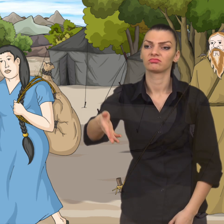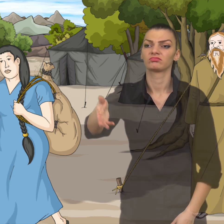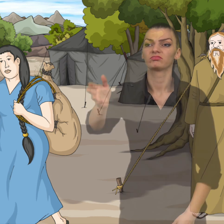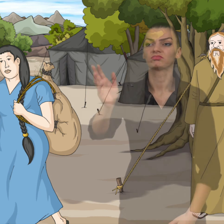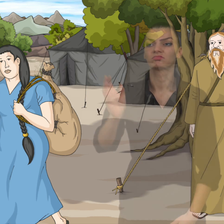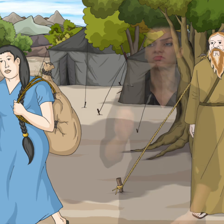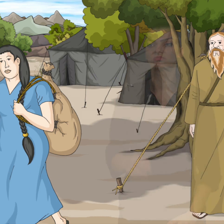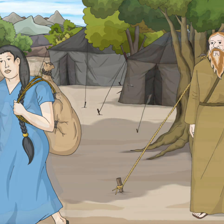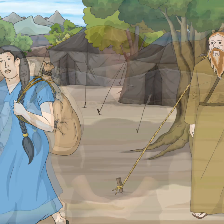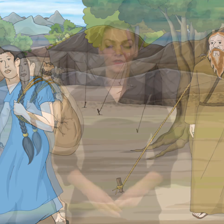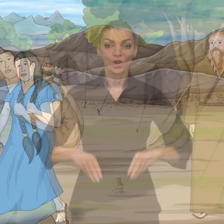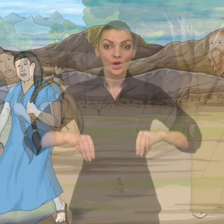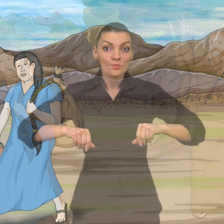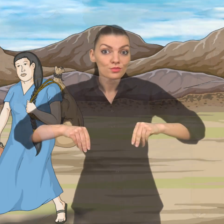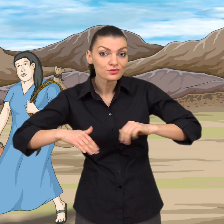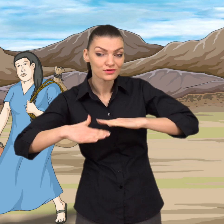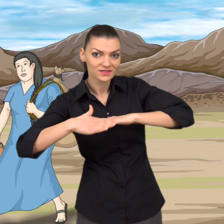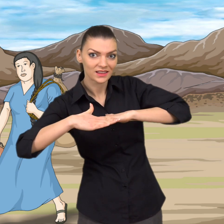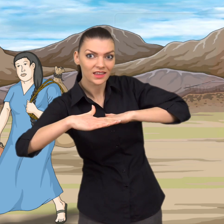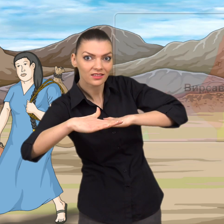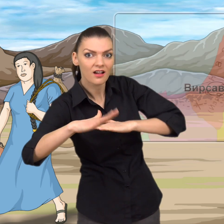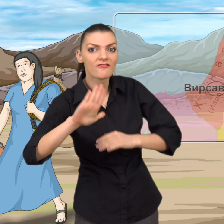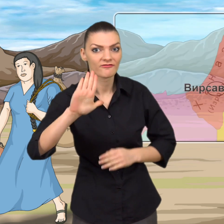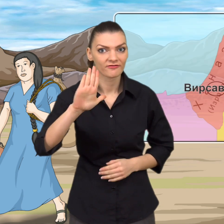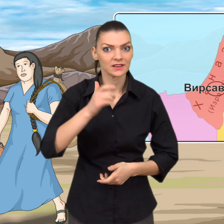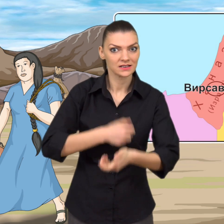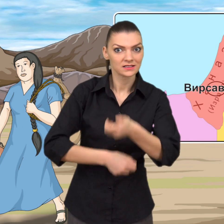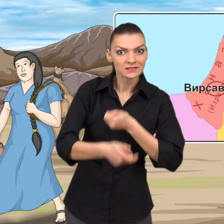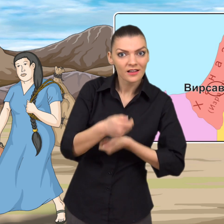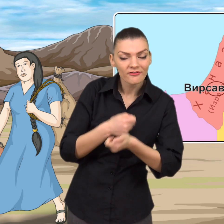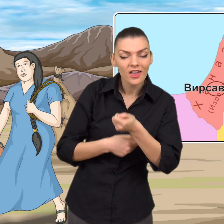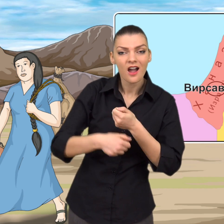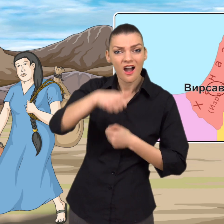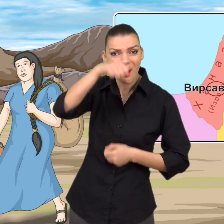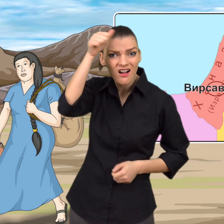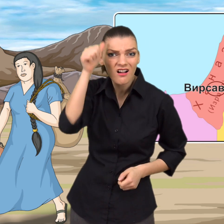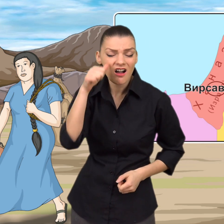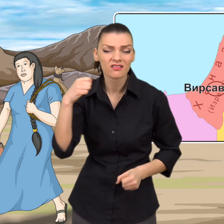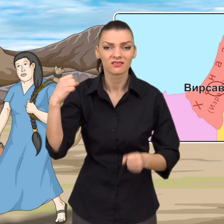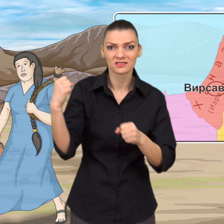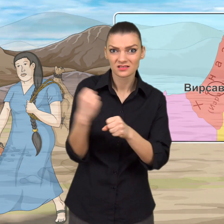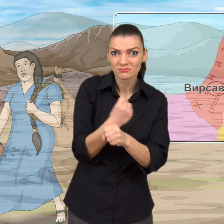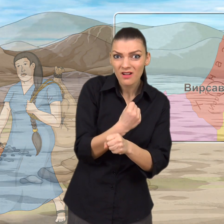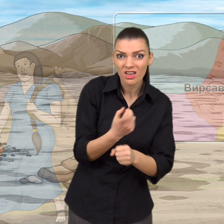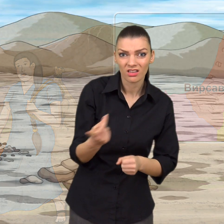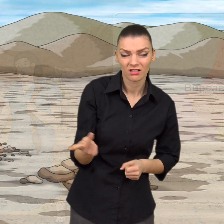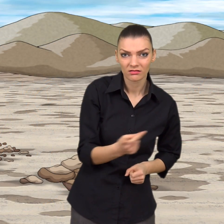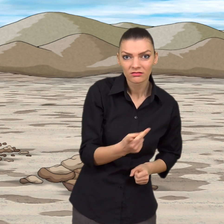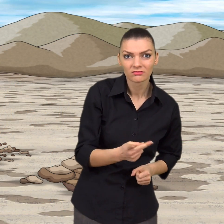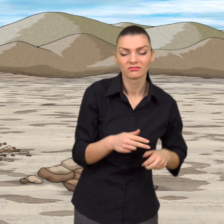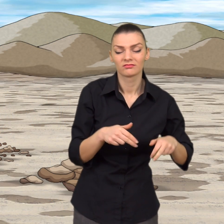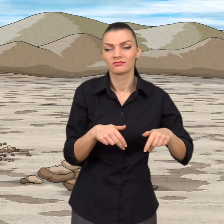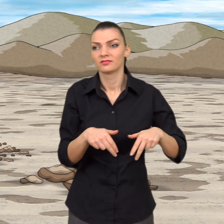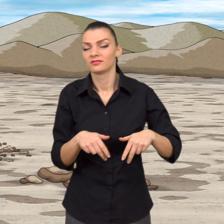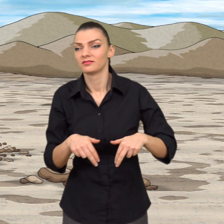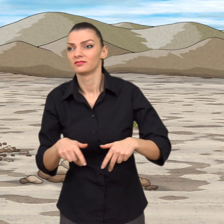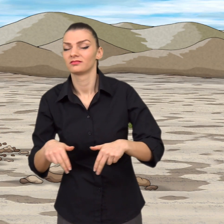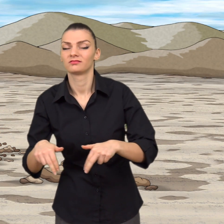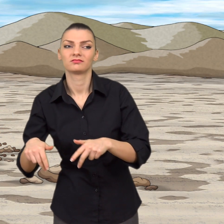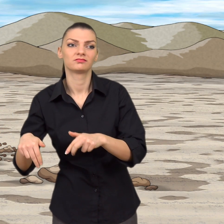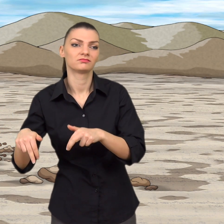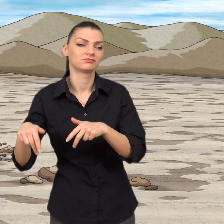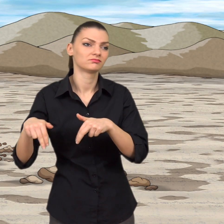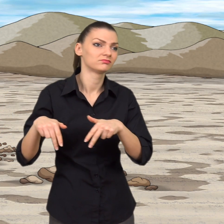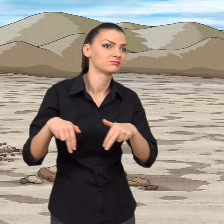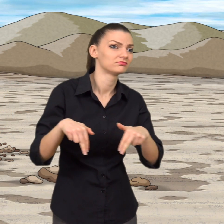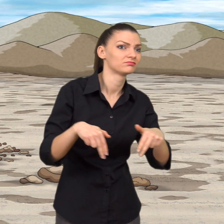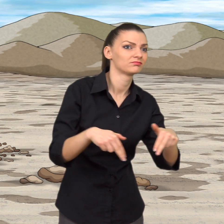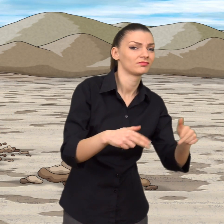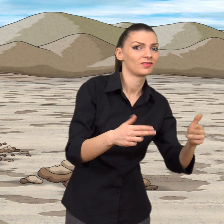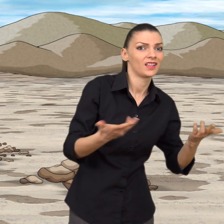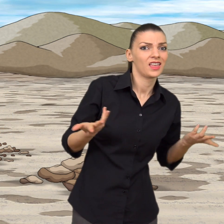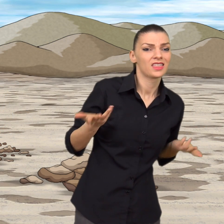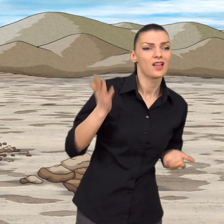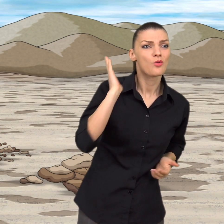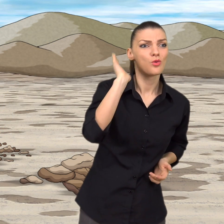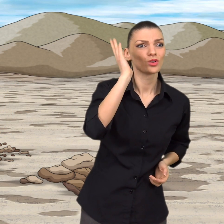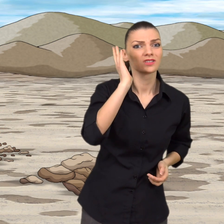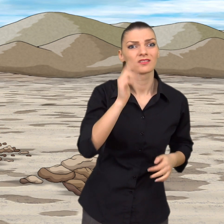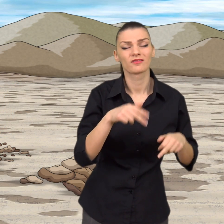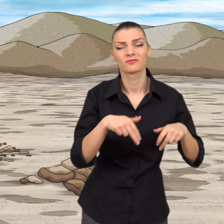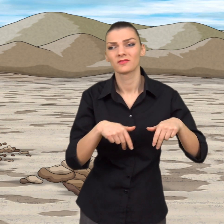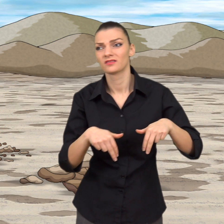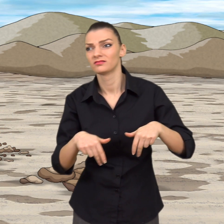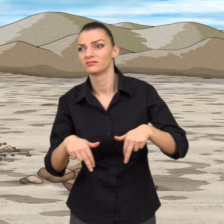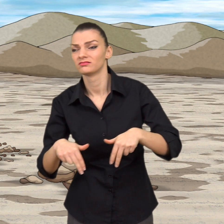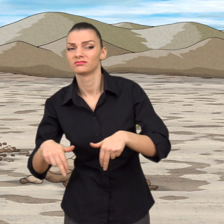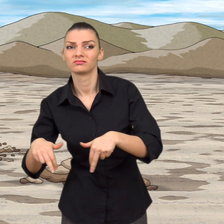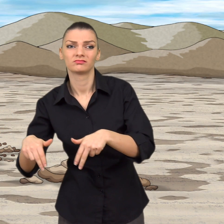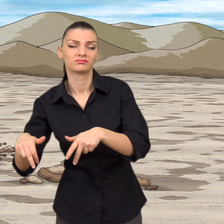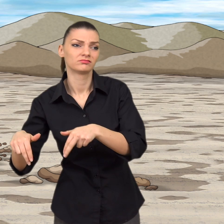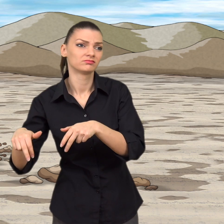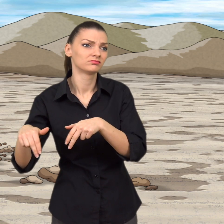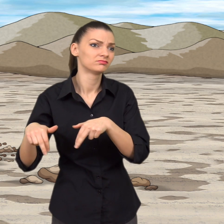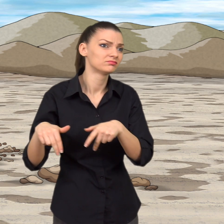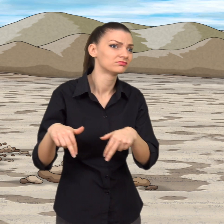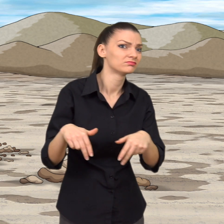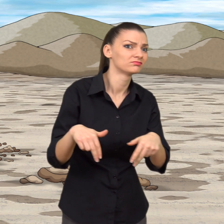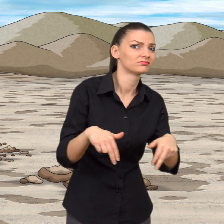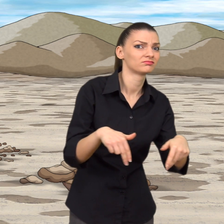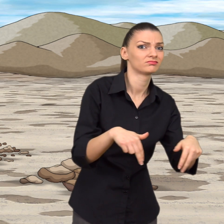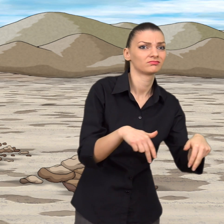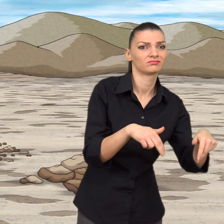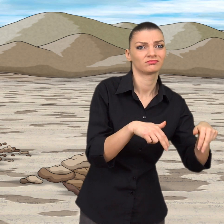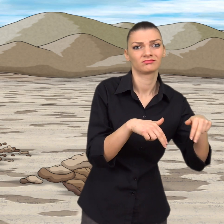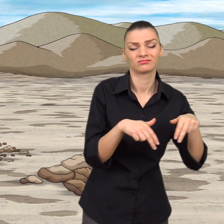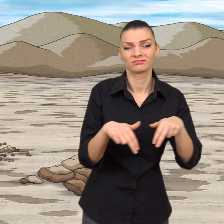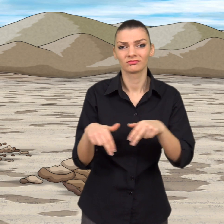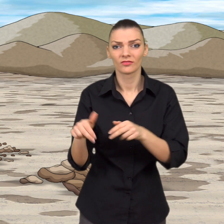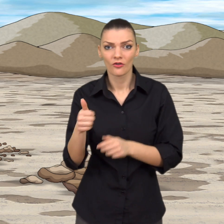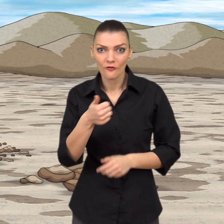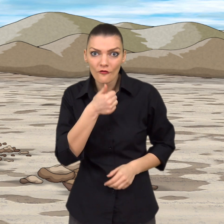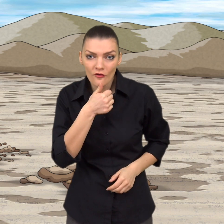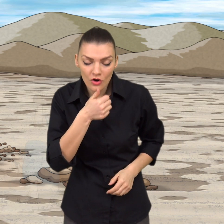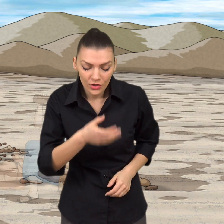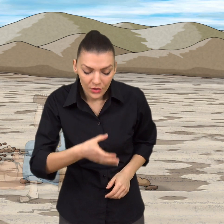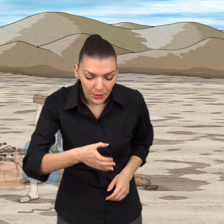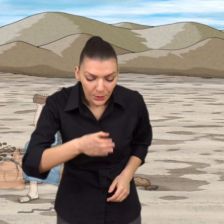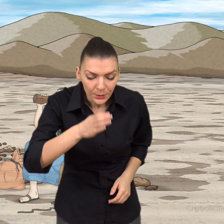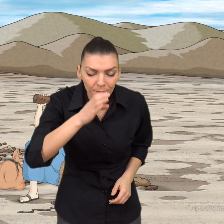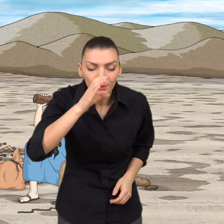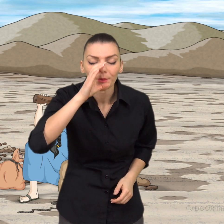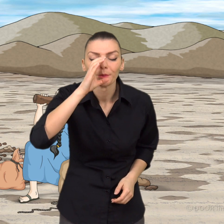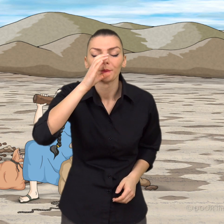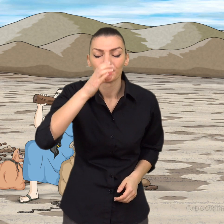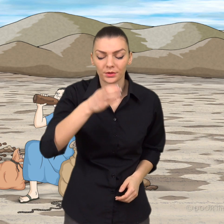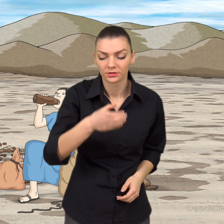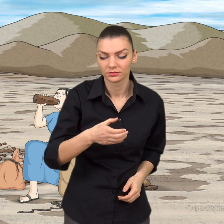She left and wandered in the Wilderness of Beersheba.